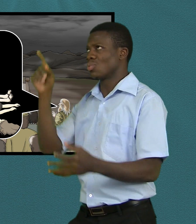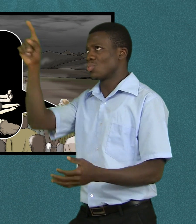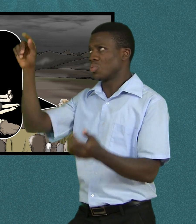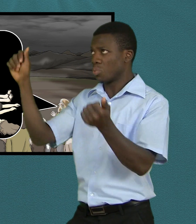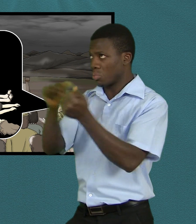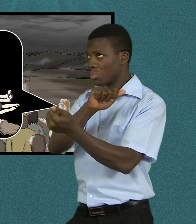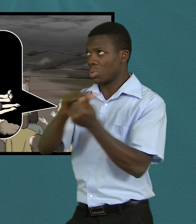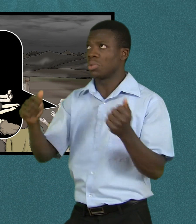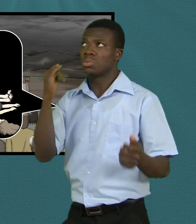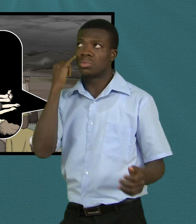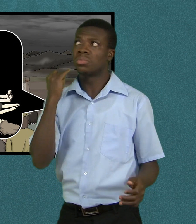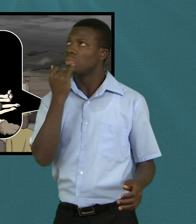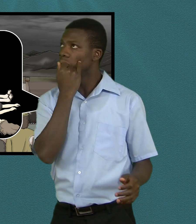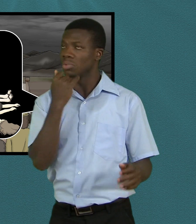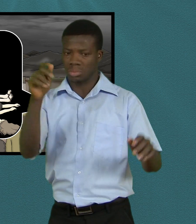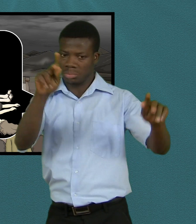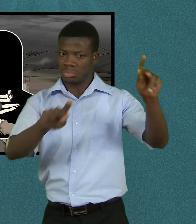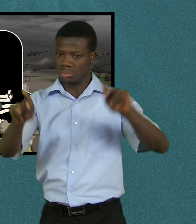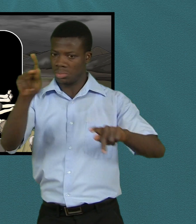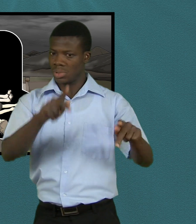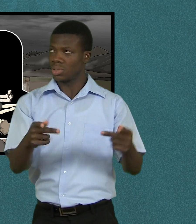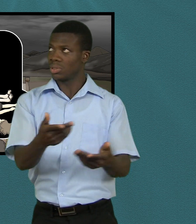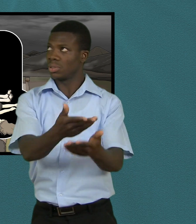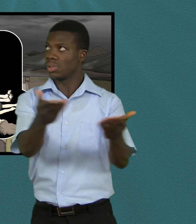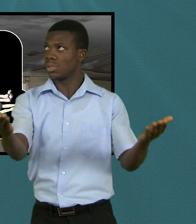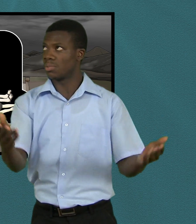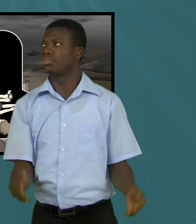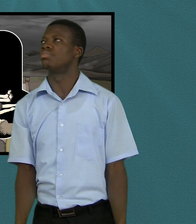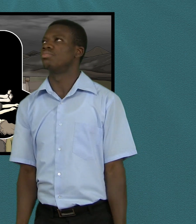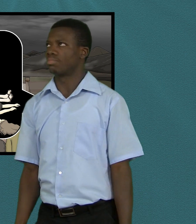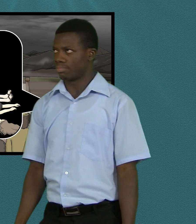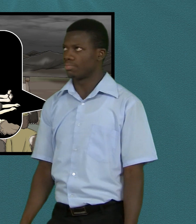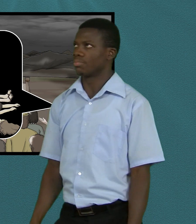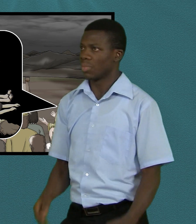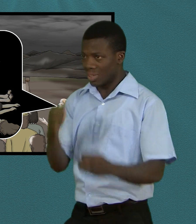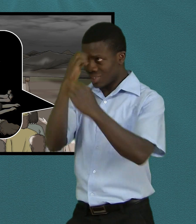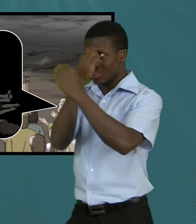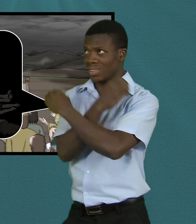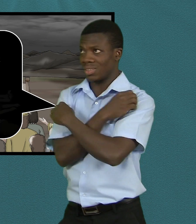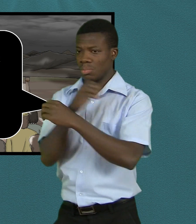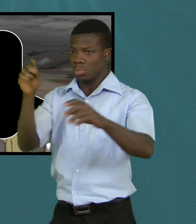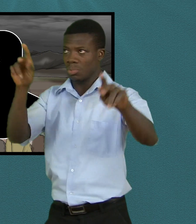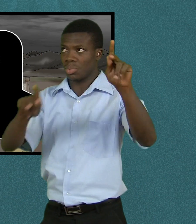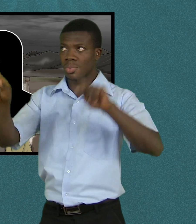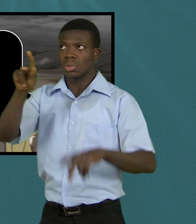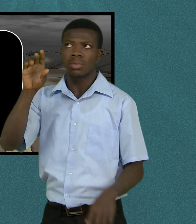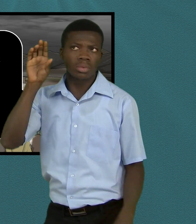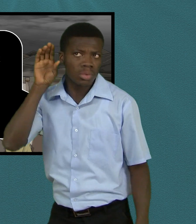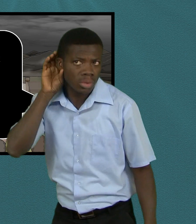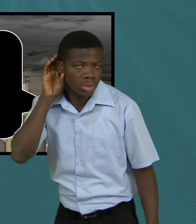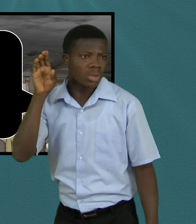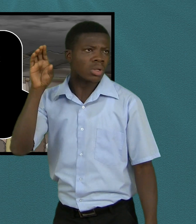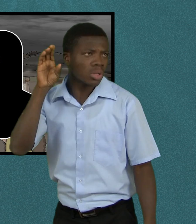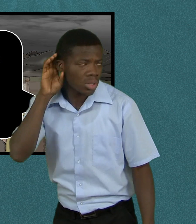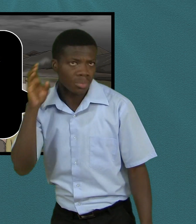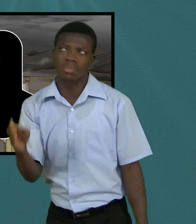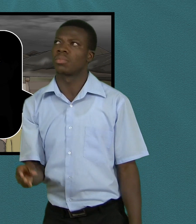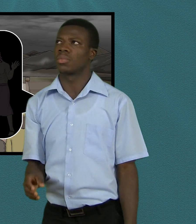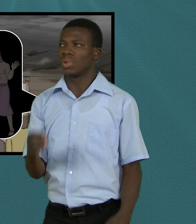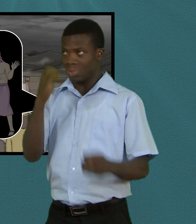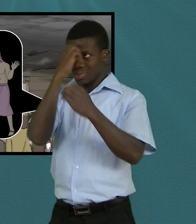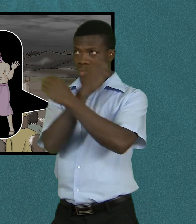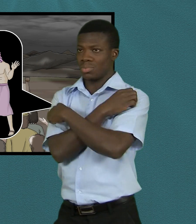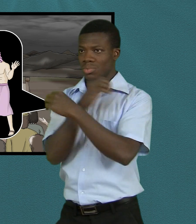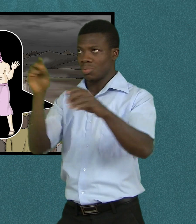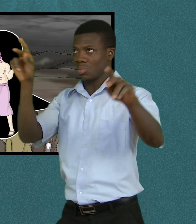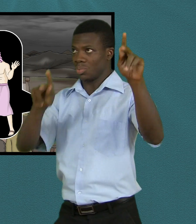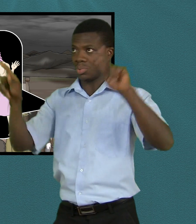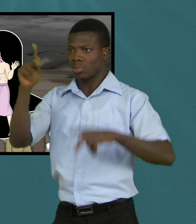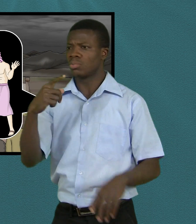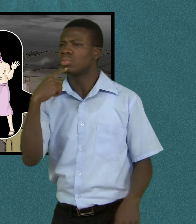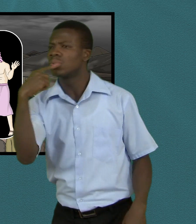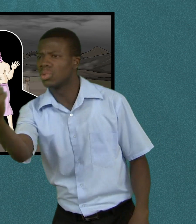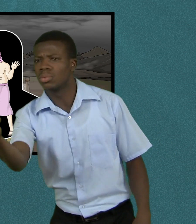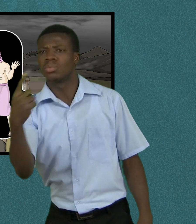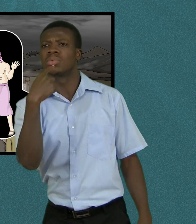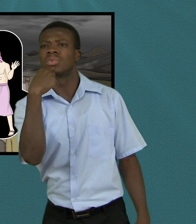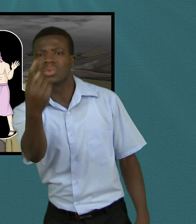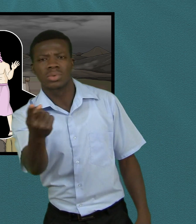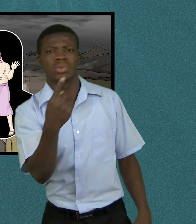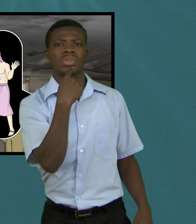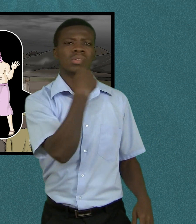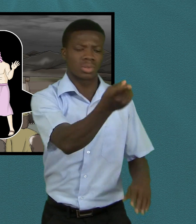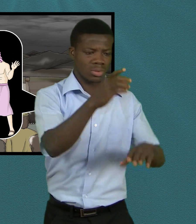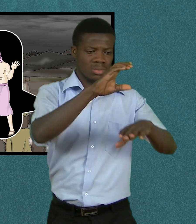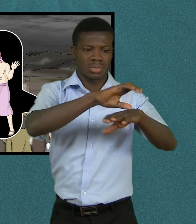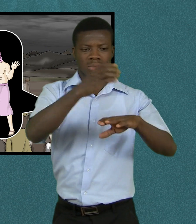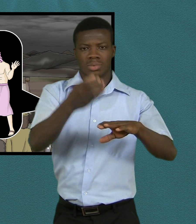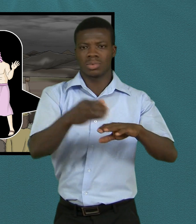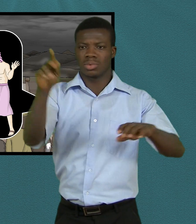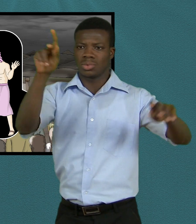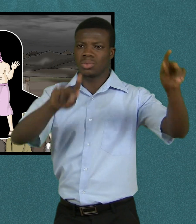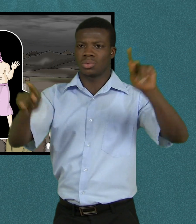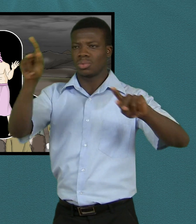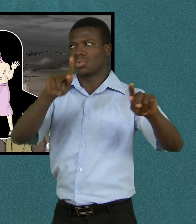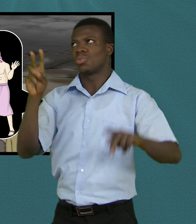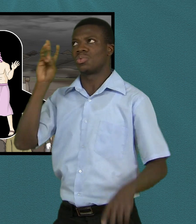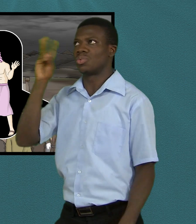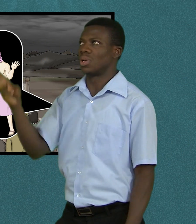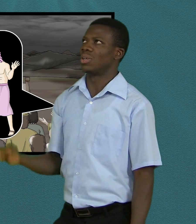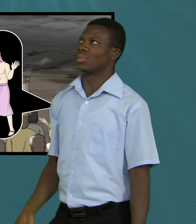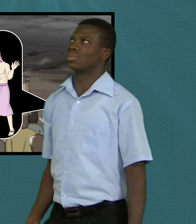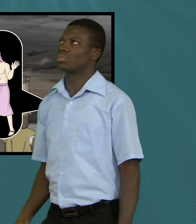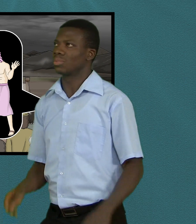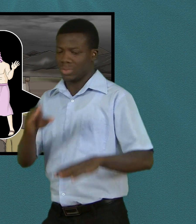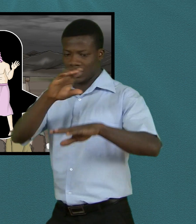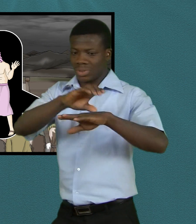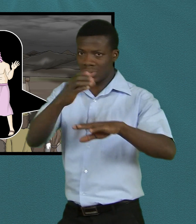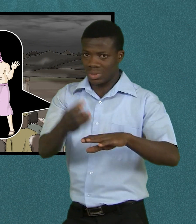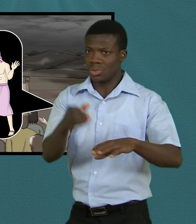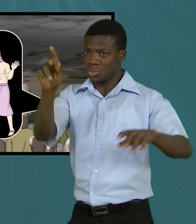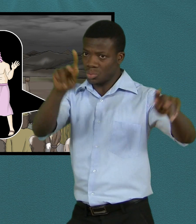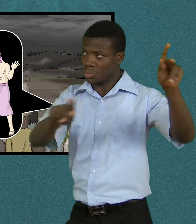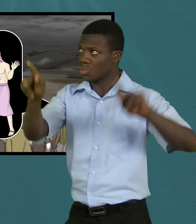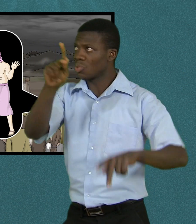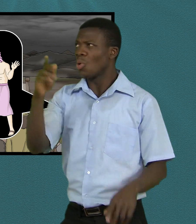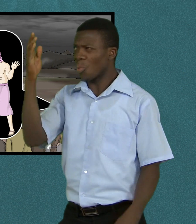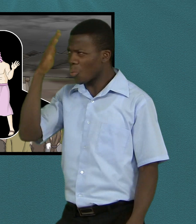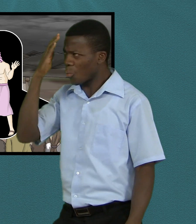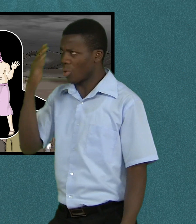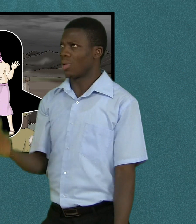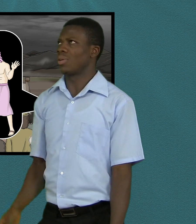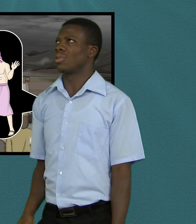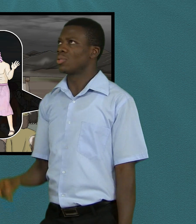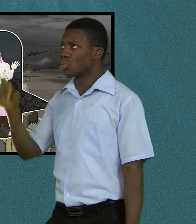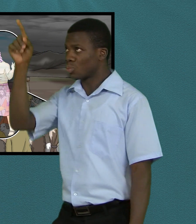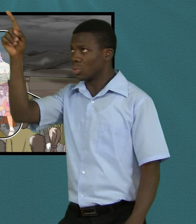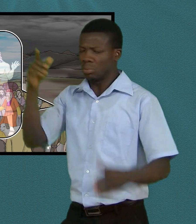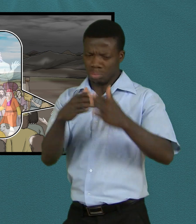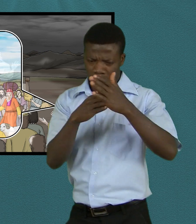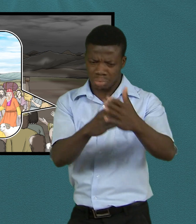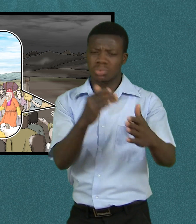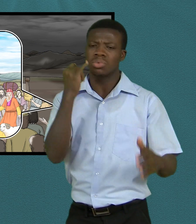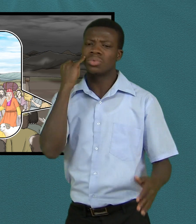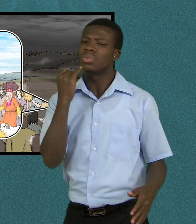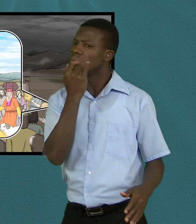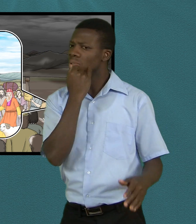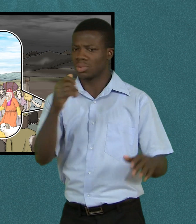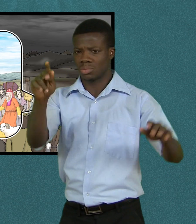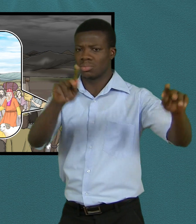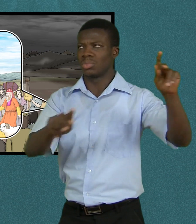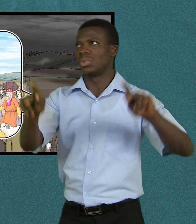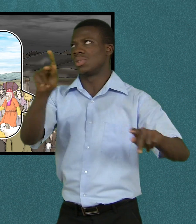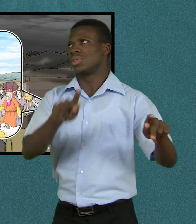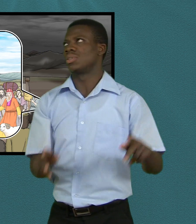And they will tell it to the inhabitants of this land.